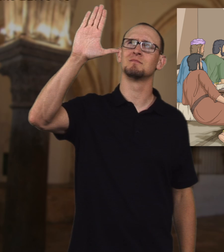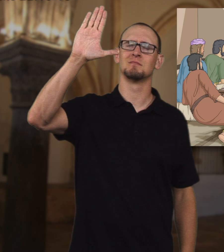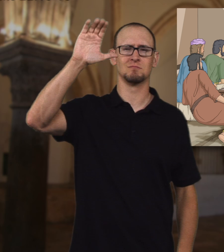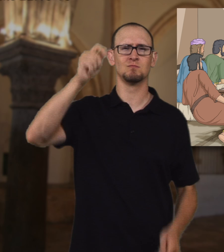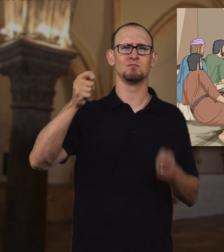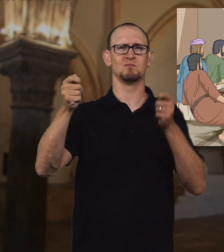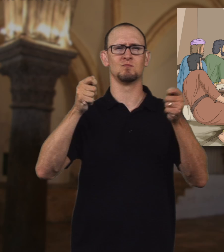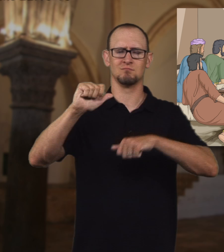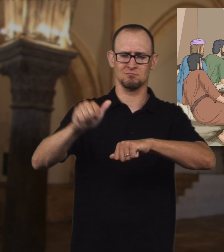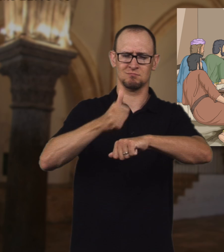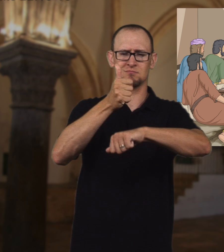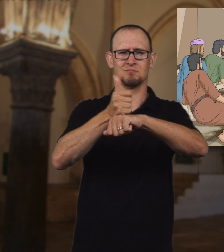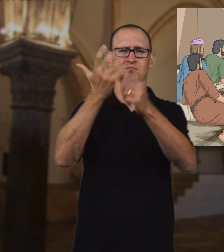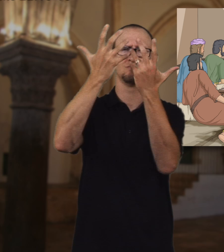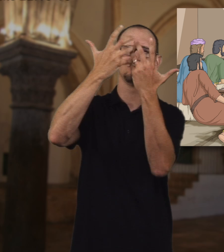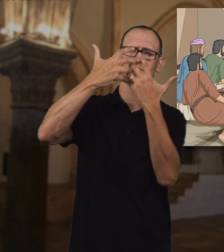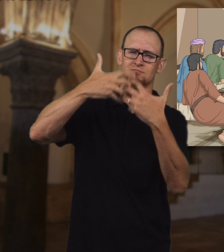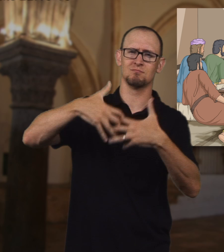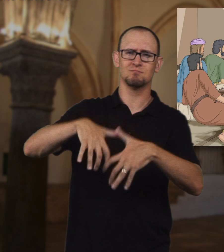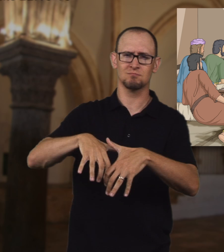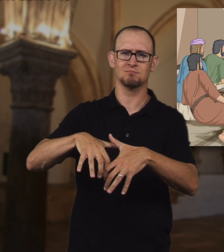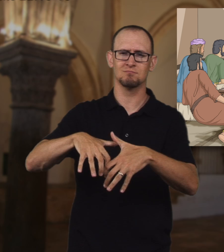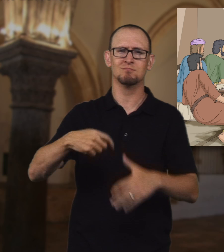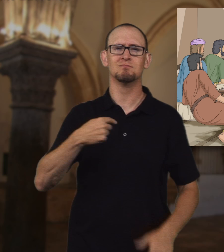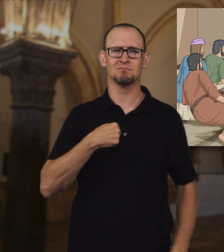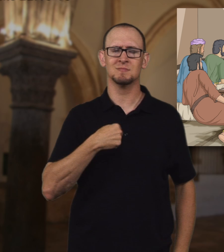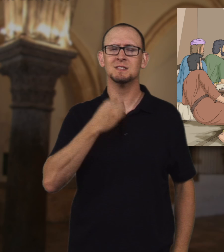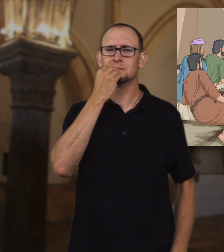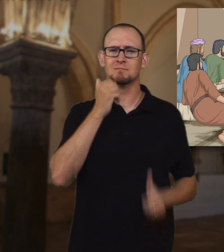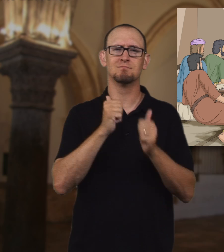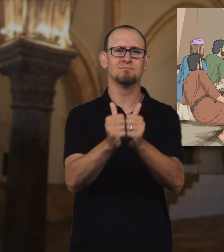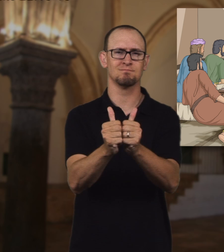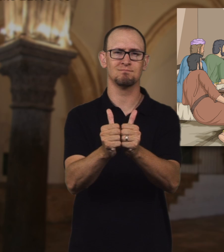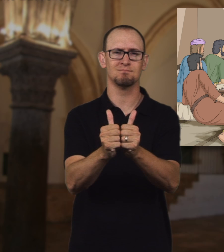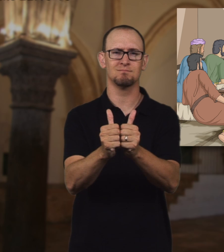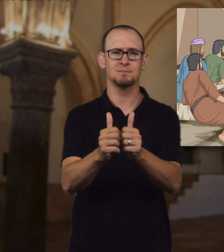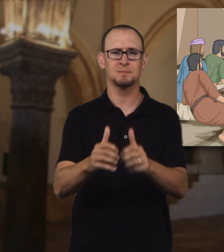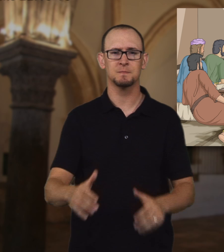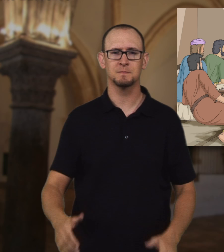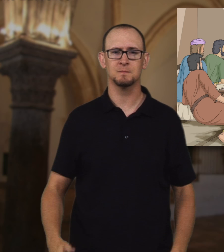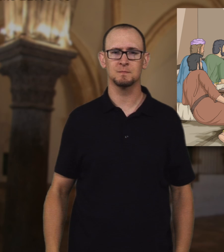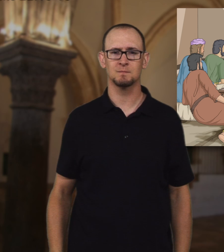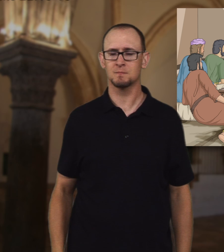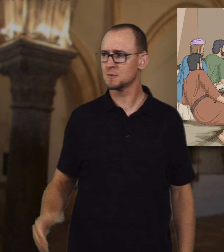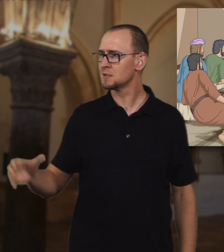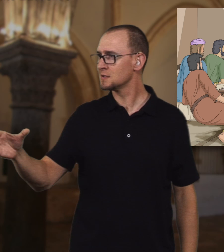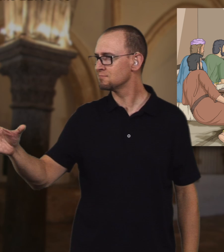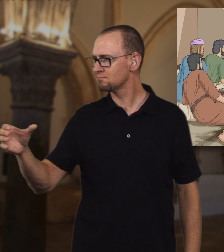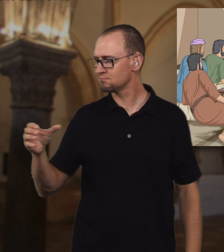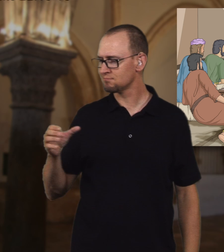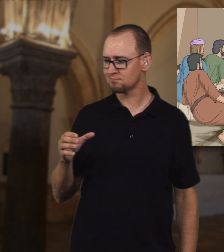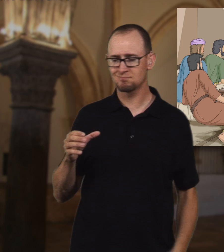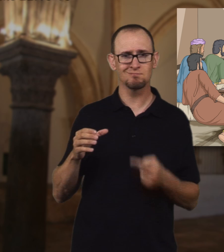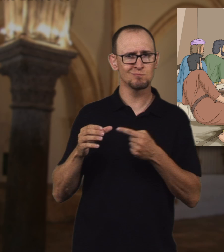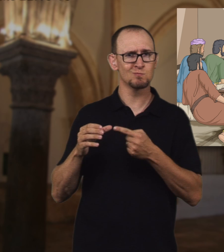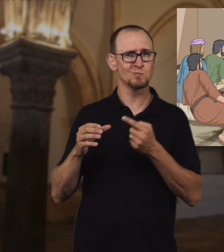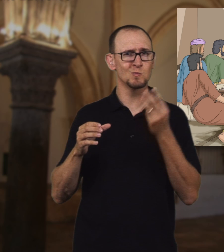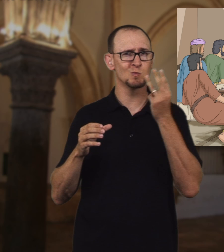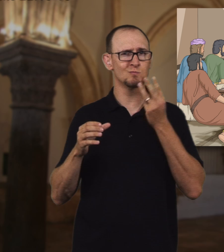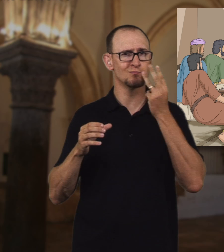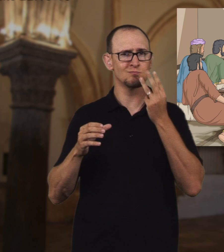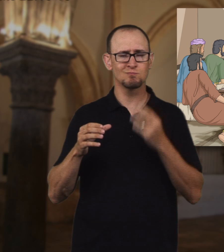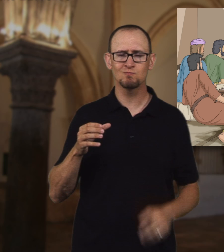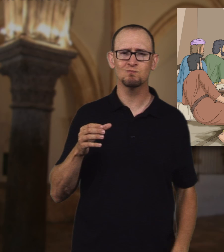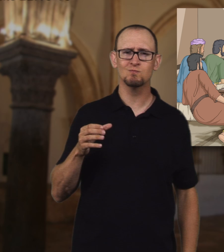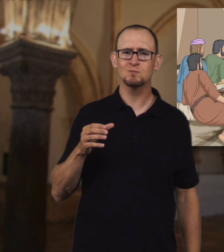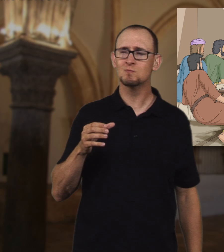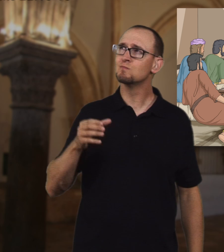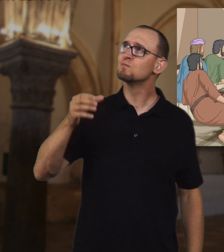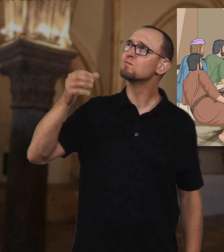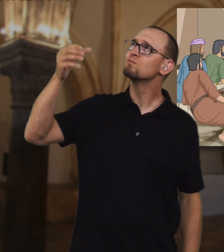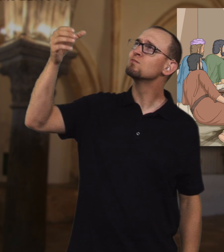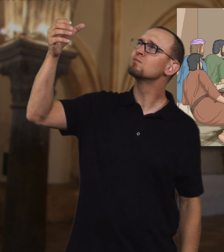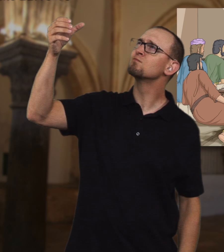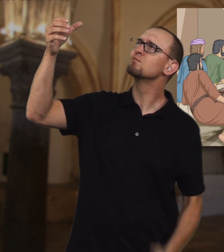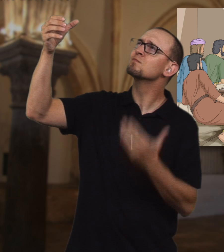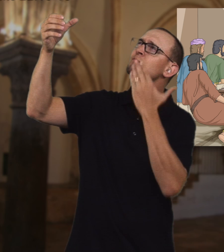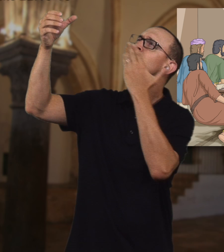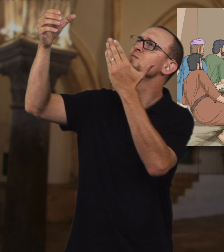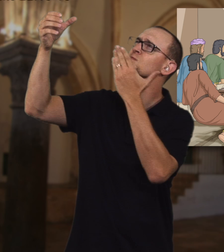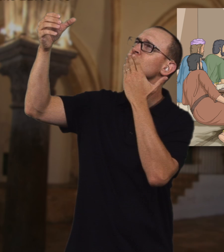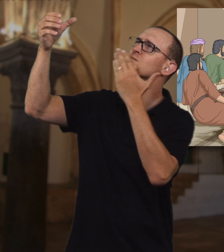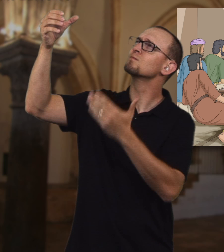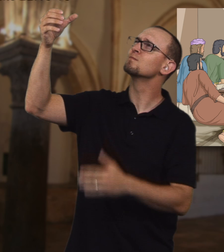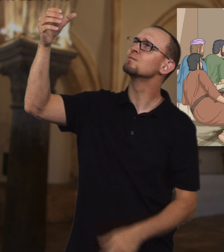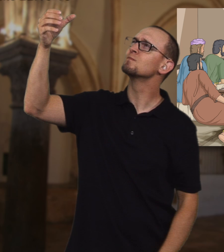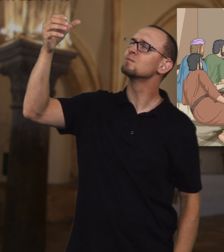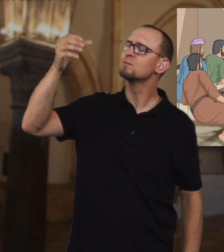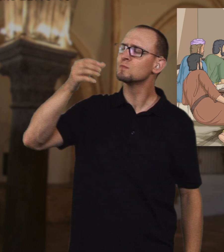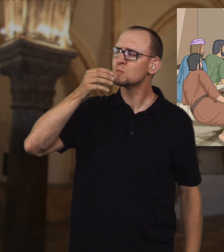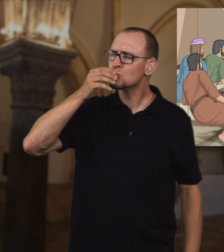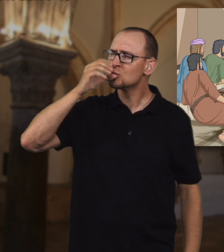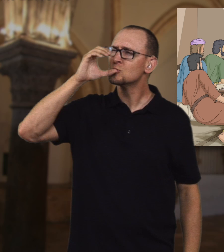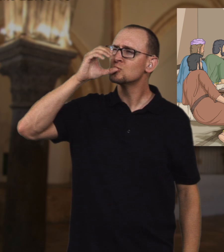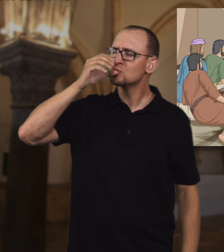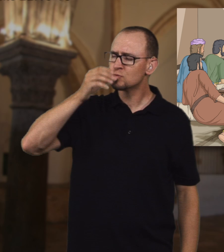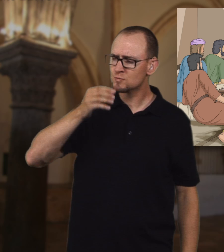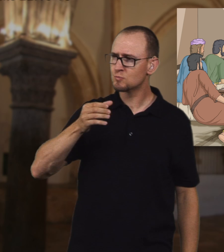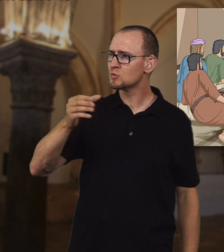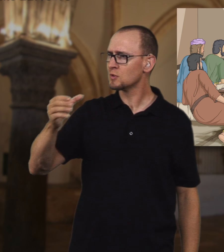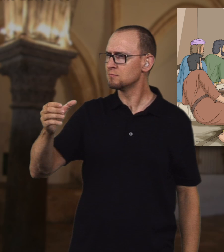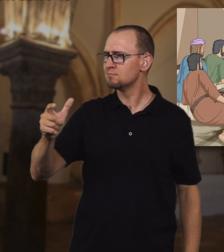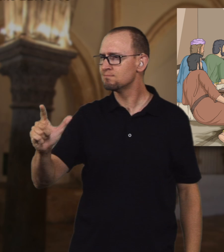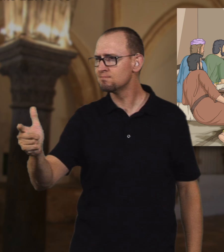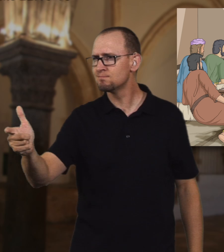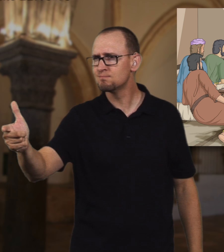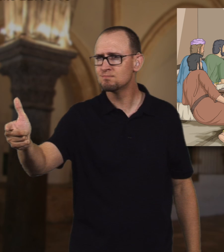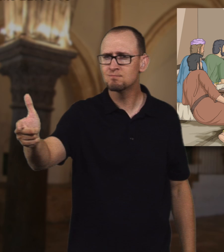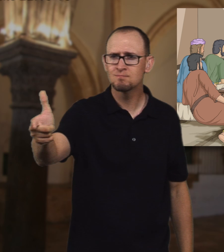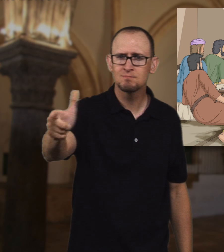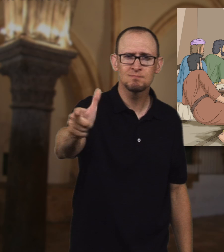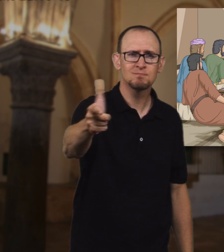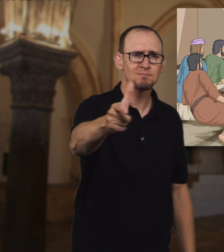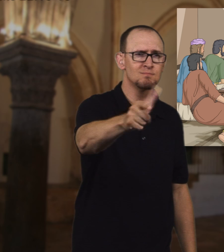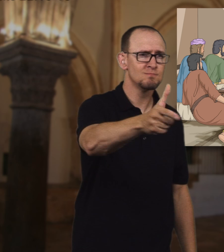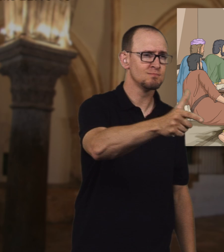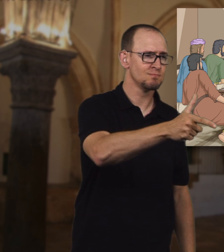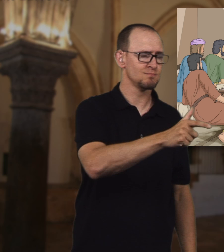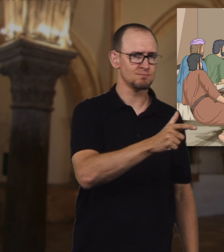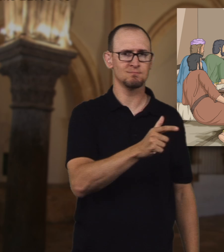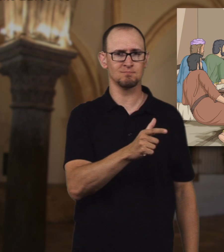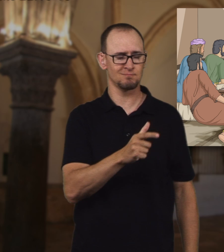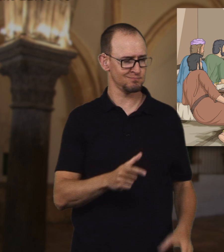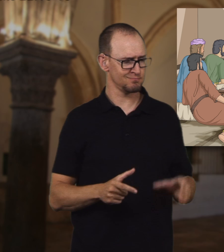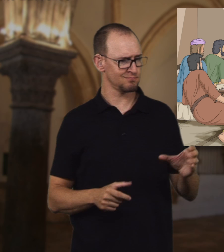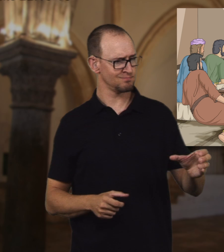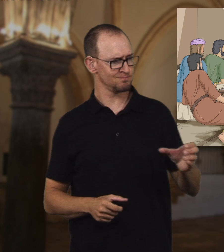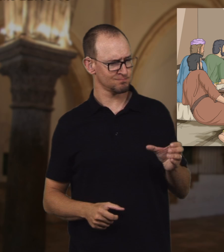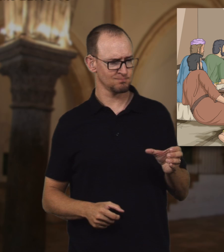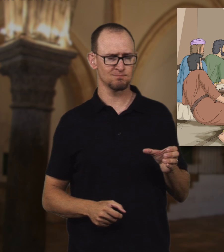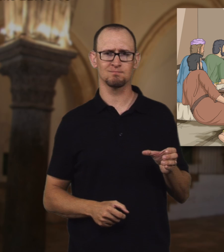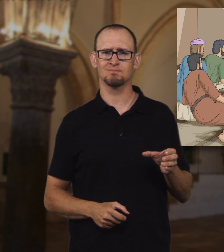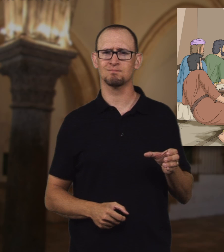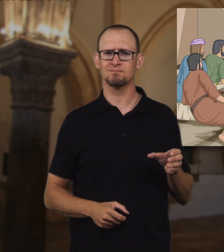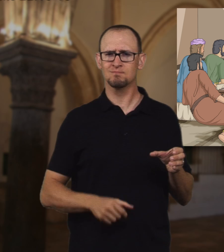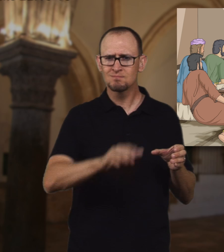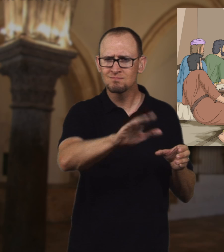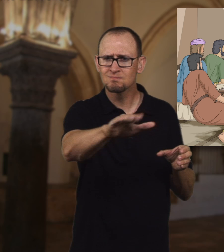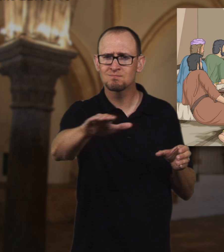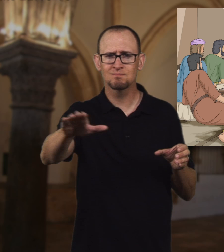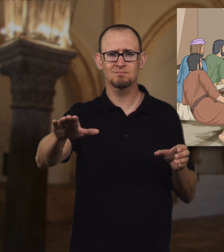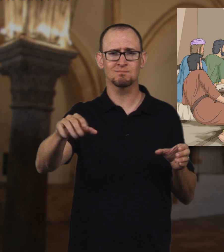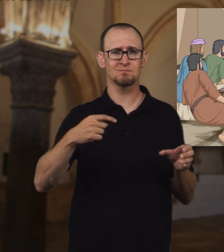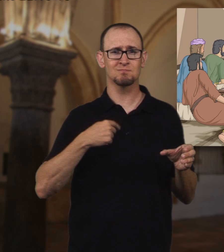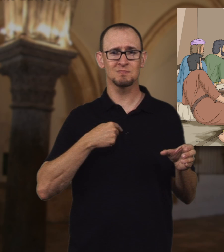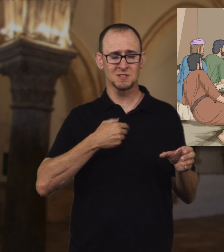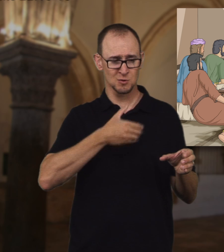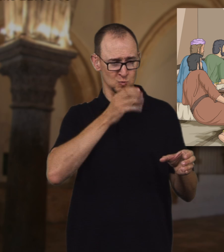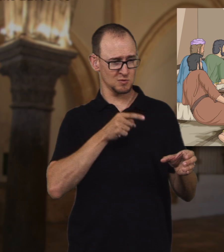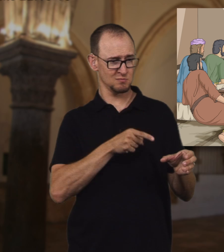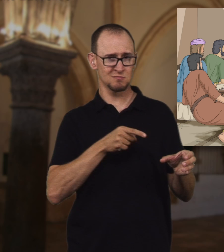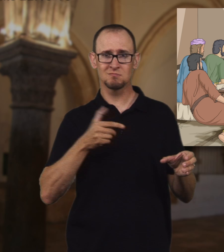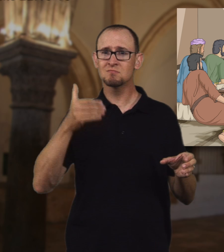After taking the cup, He gave thanks and said, “Take this and divide it among yourselves.